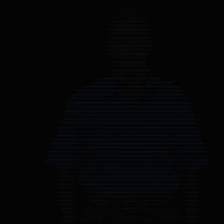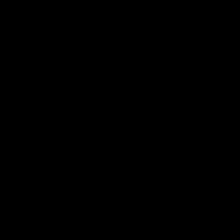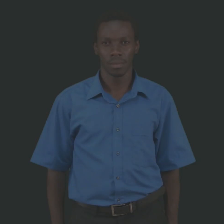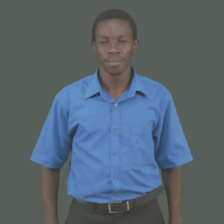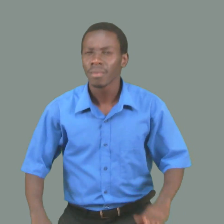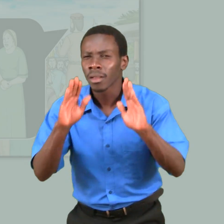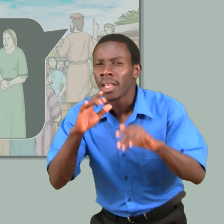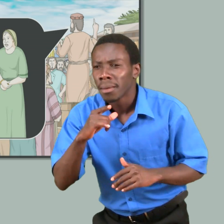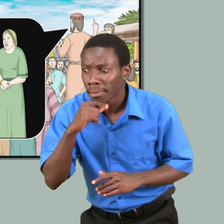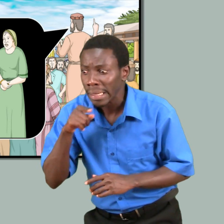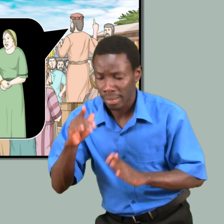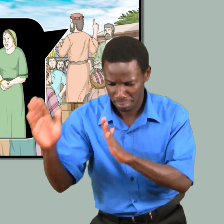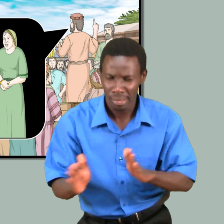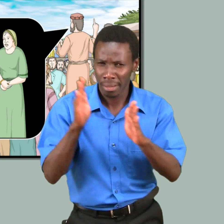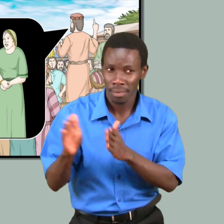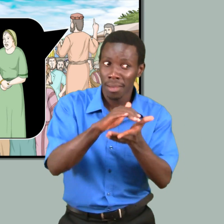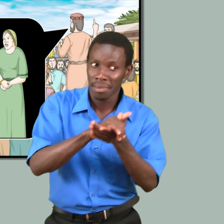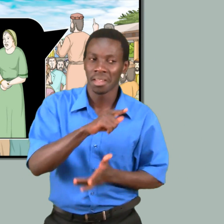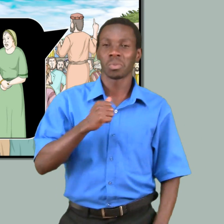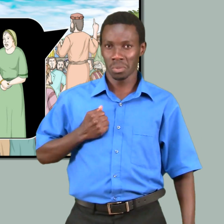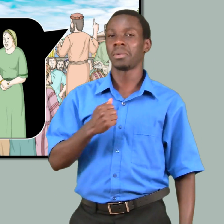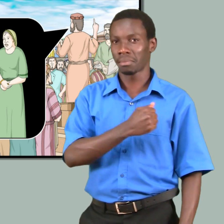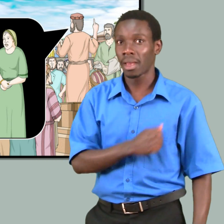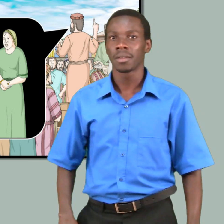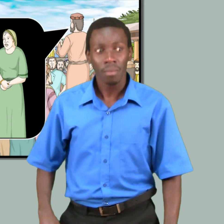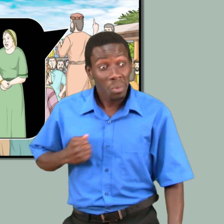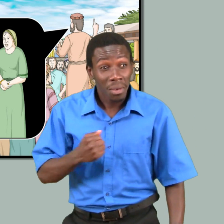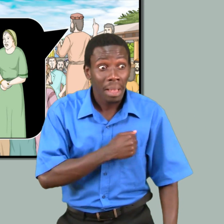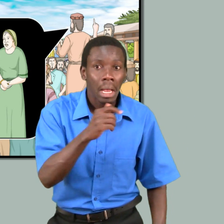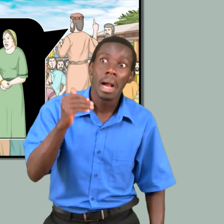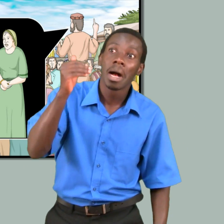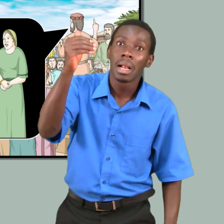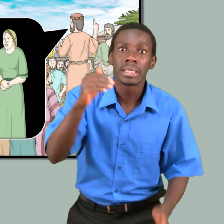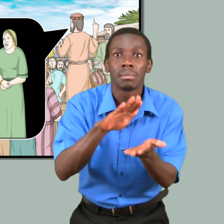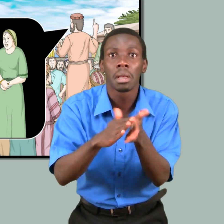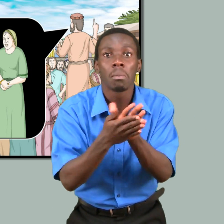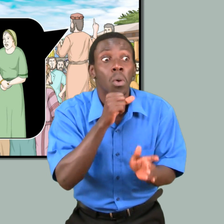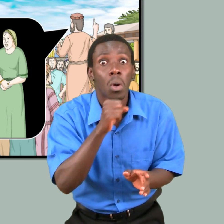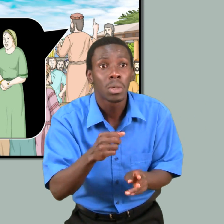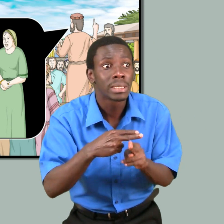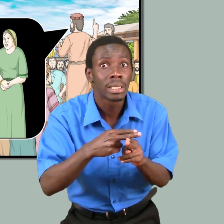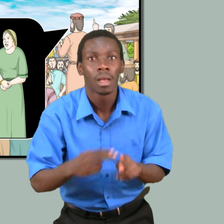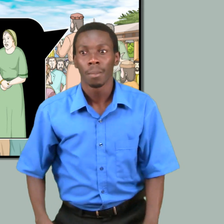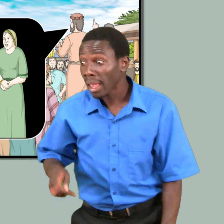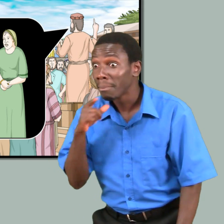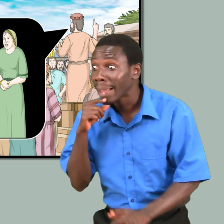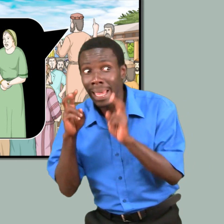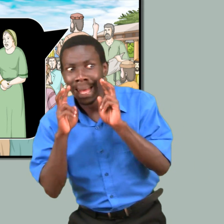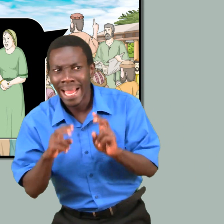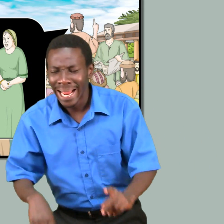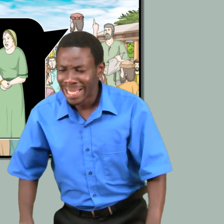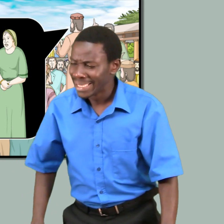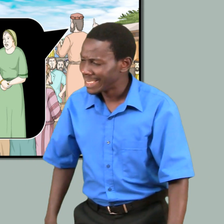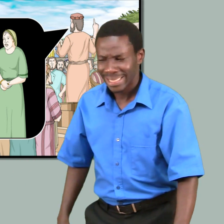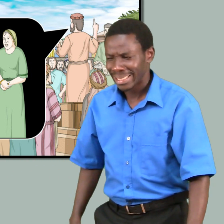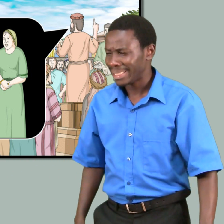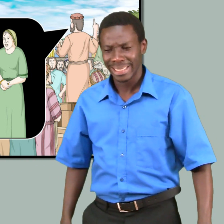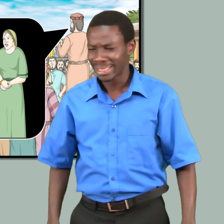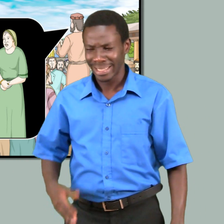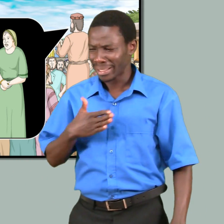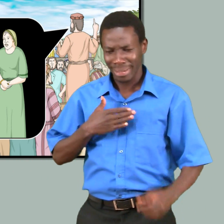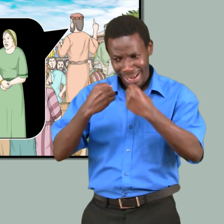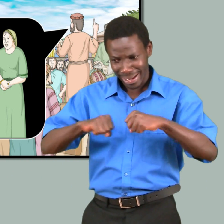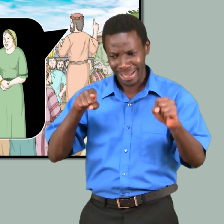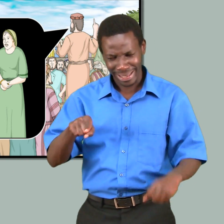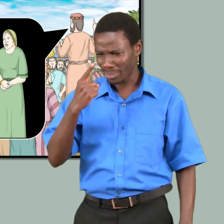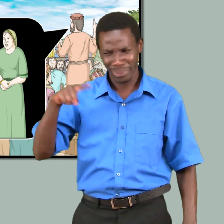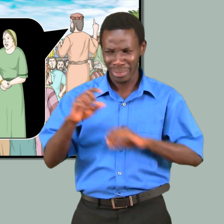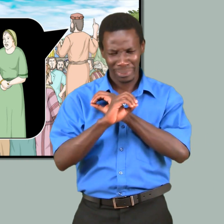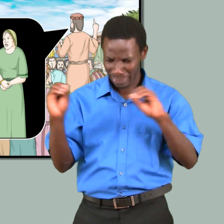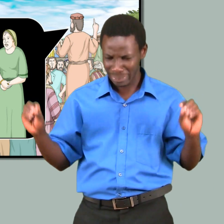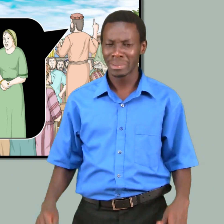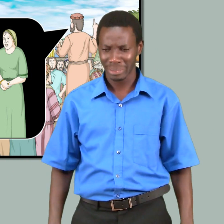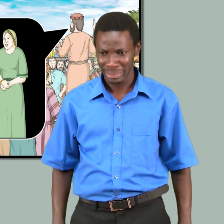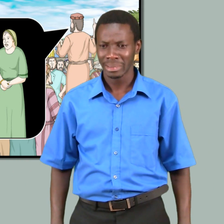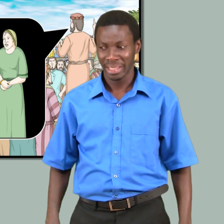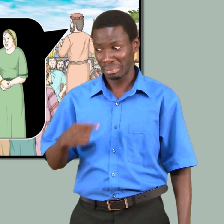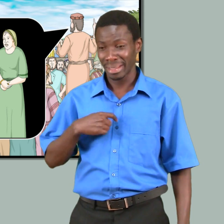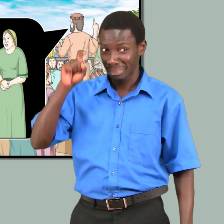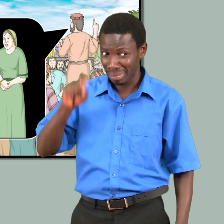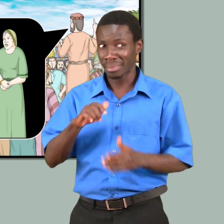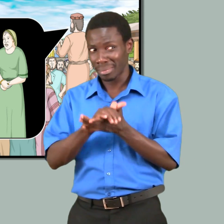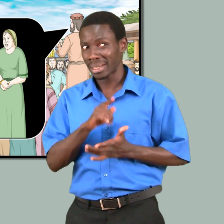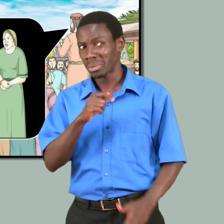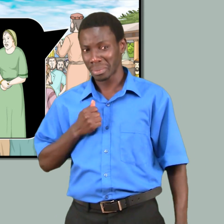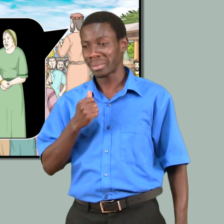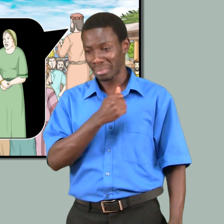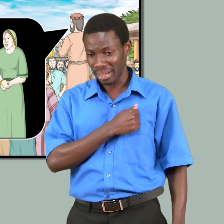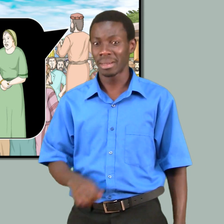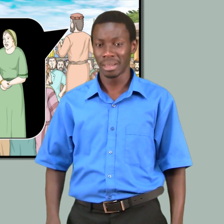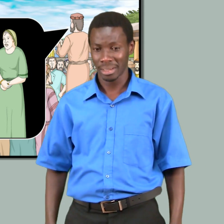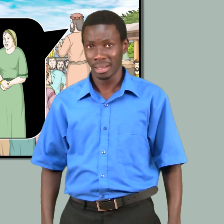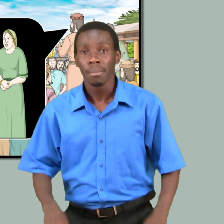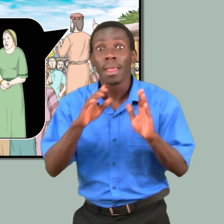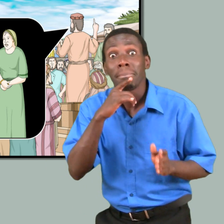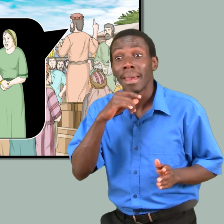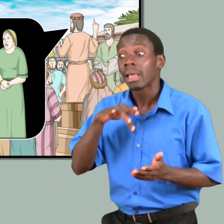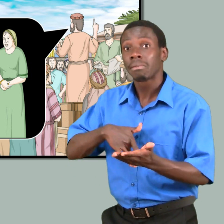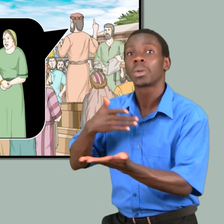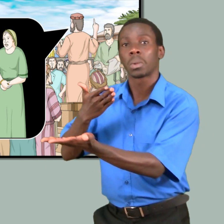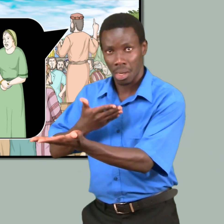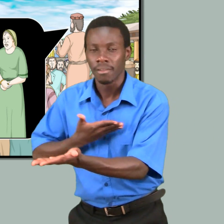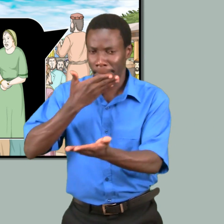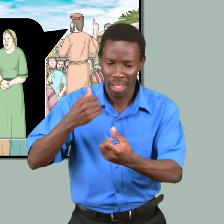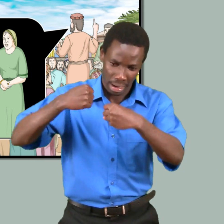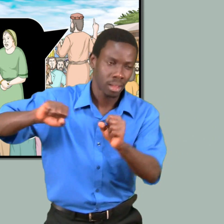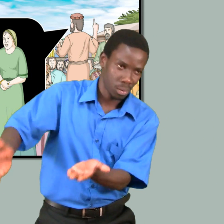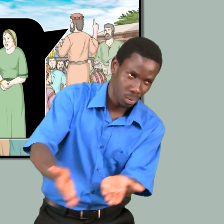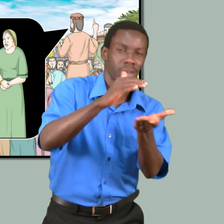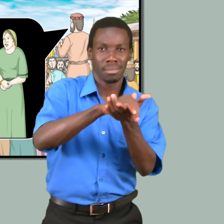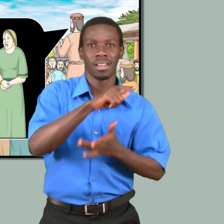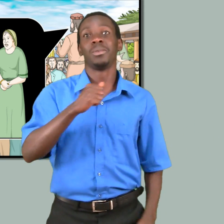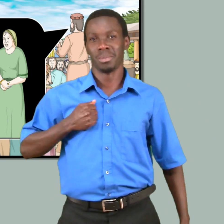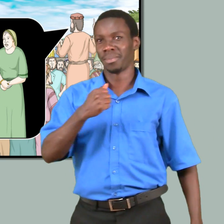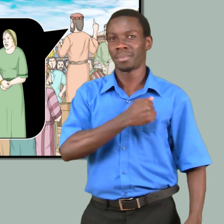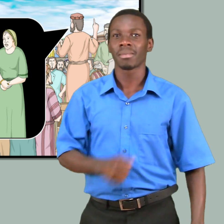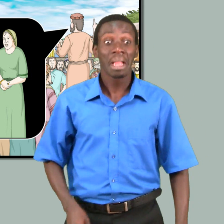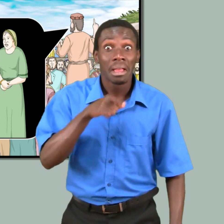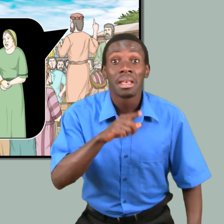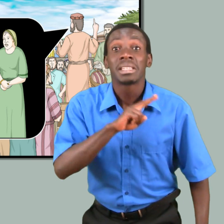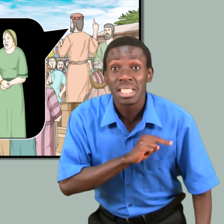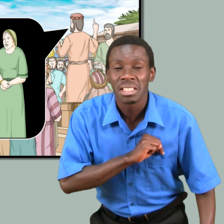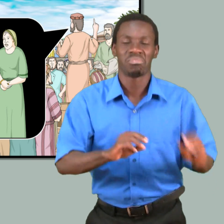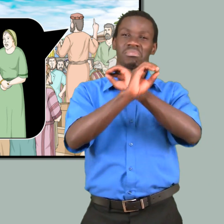However, if someone thinks he is acting inappropriately toward his betrothed, and if she is beyond her youth and they ought to marry, let him do as he wishes;